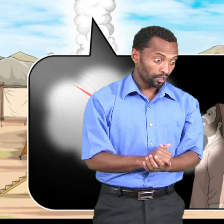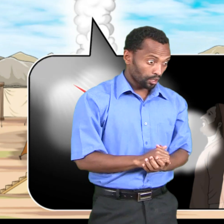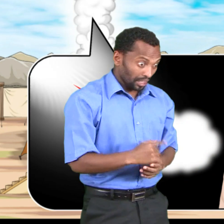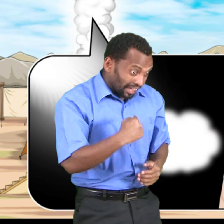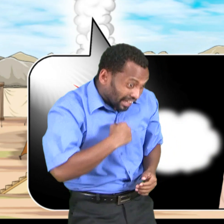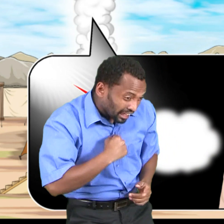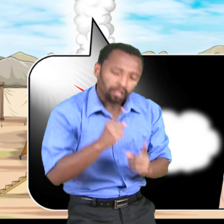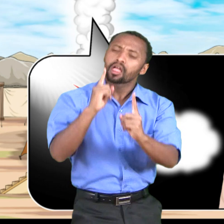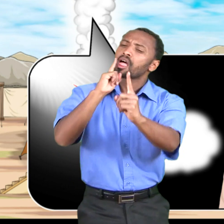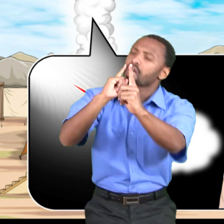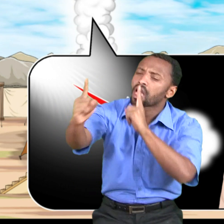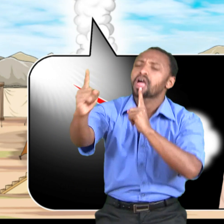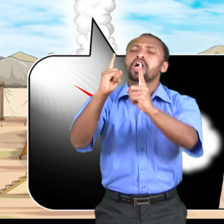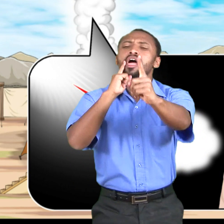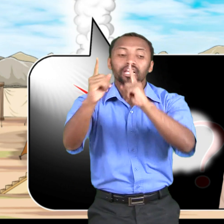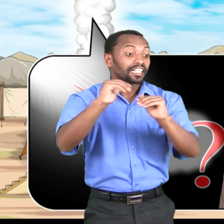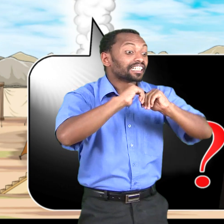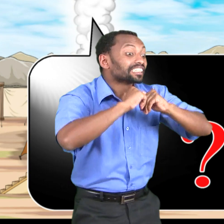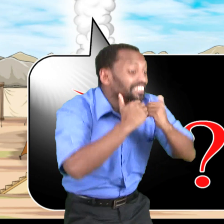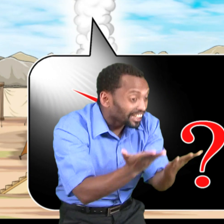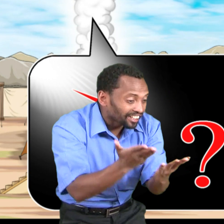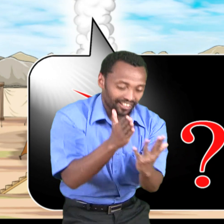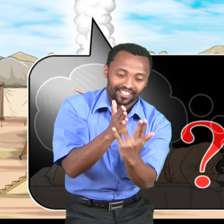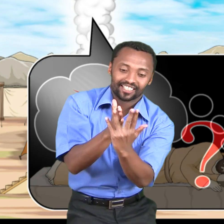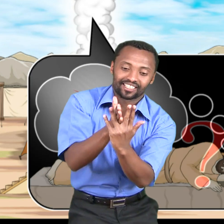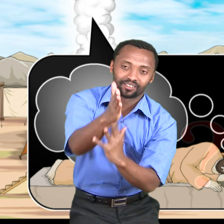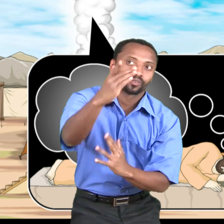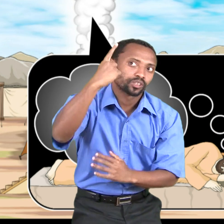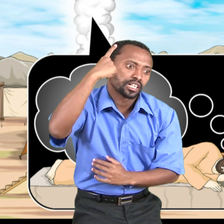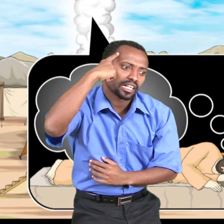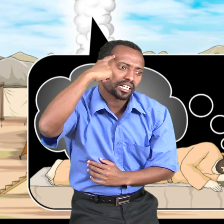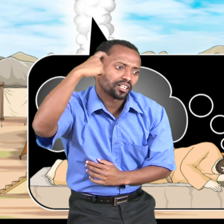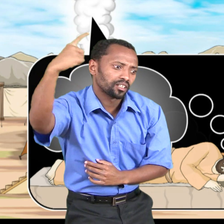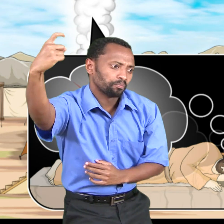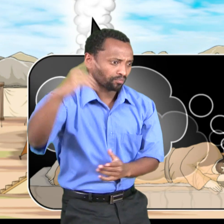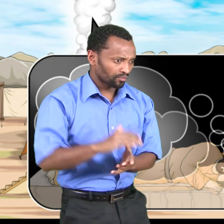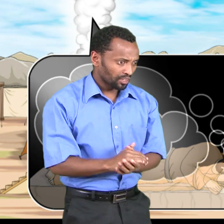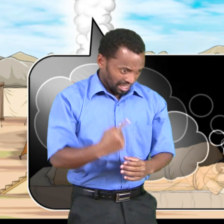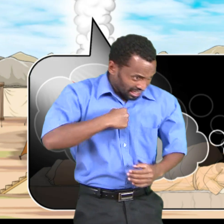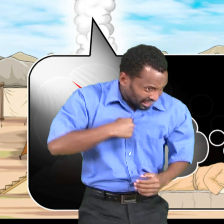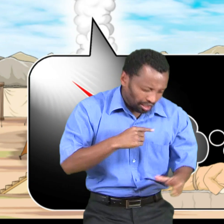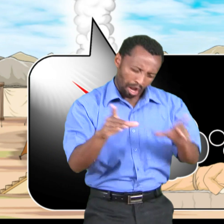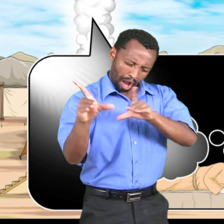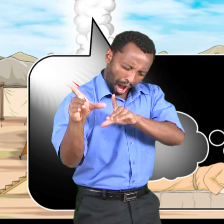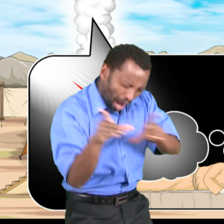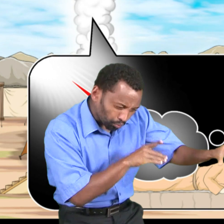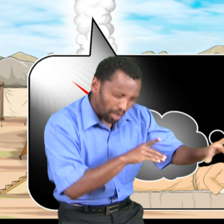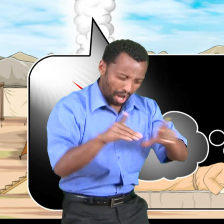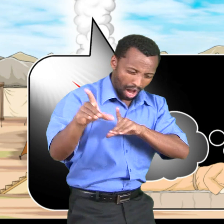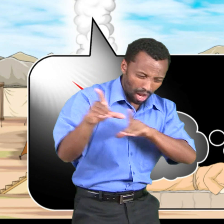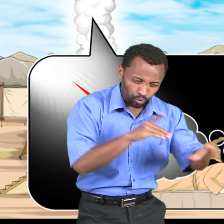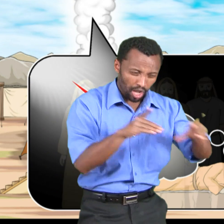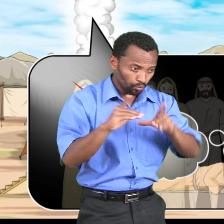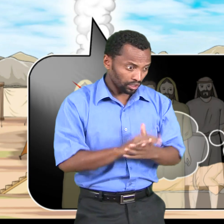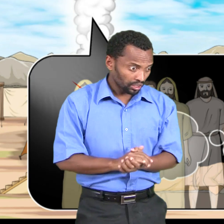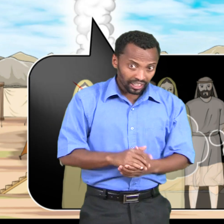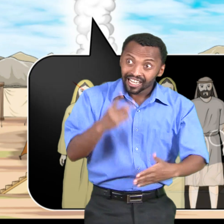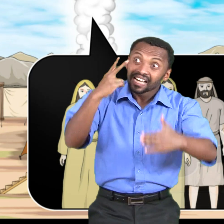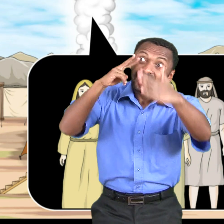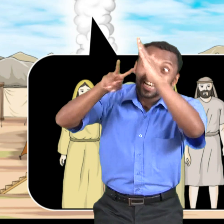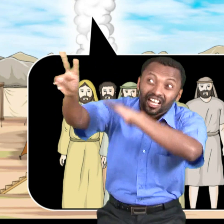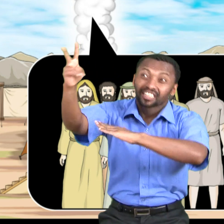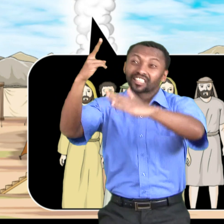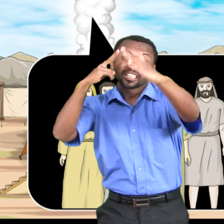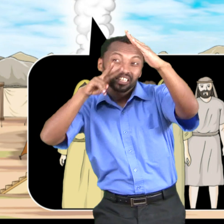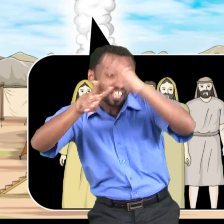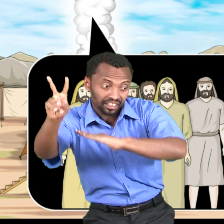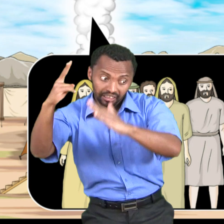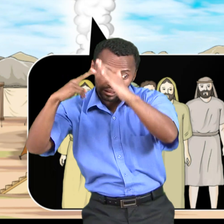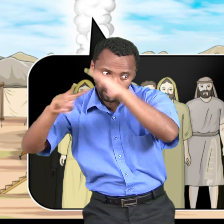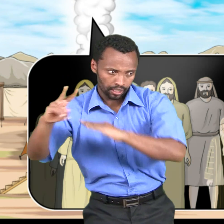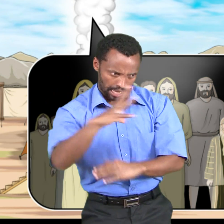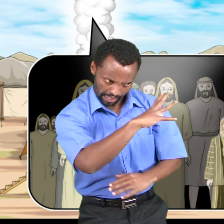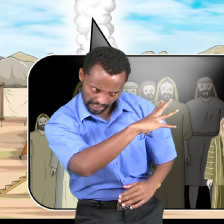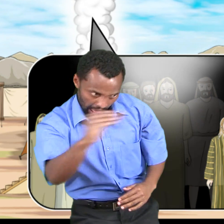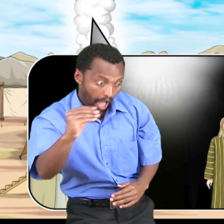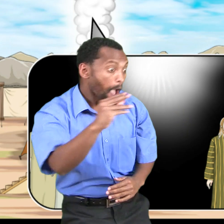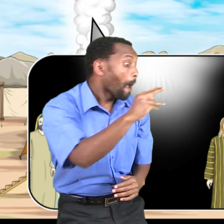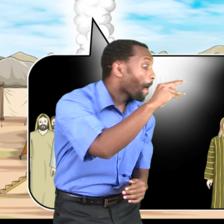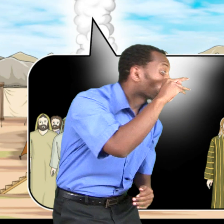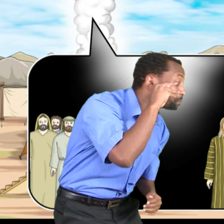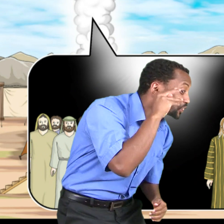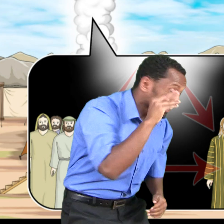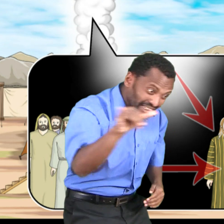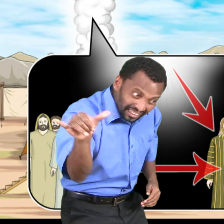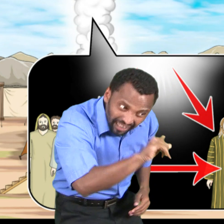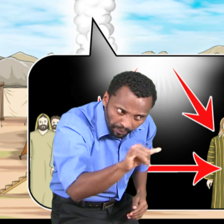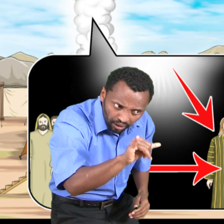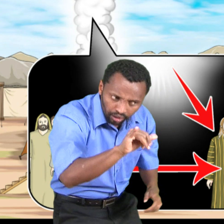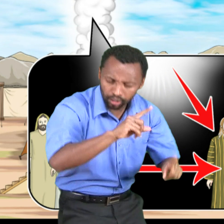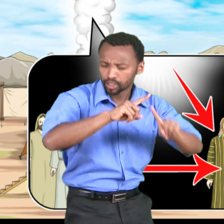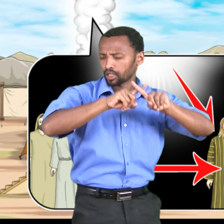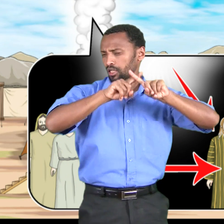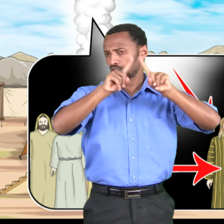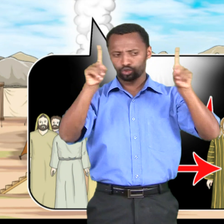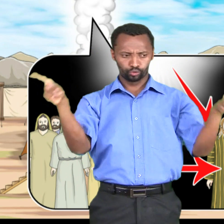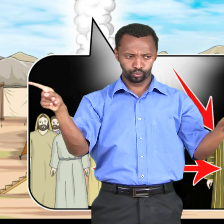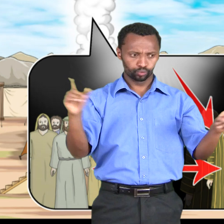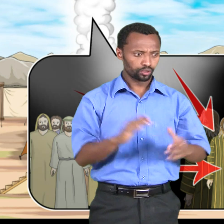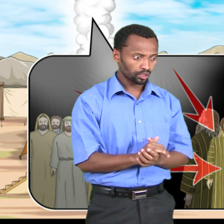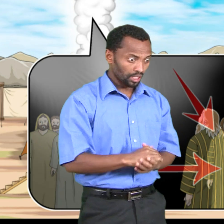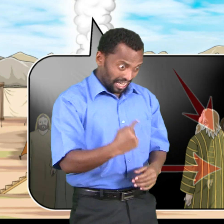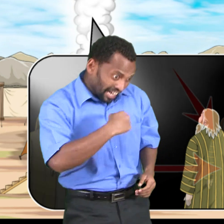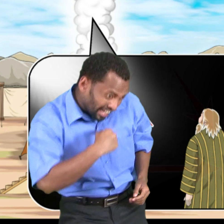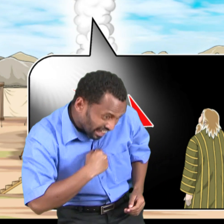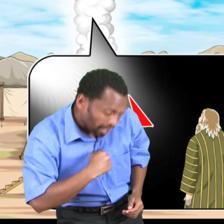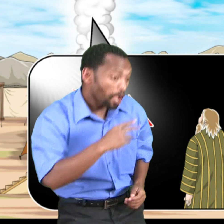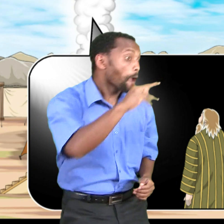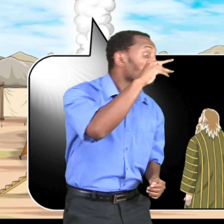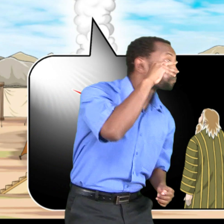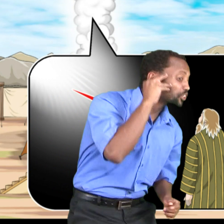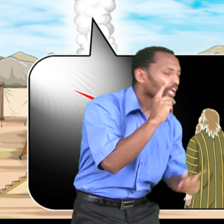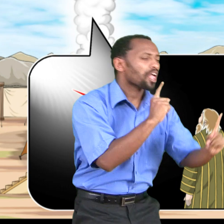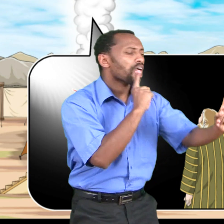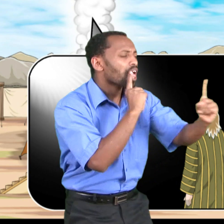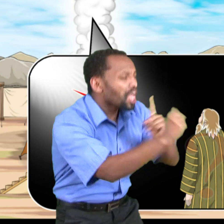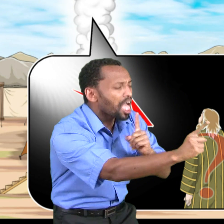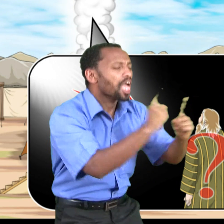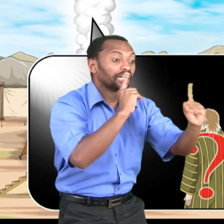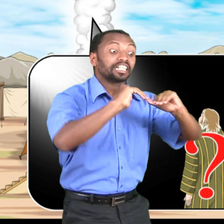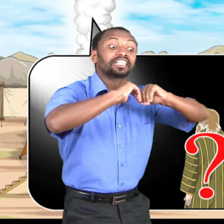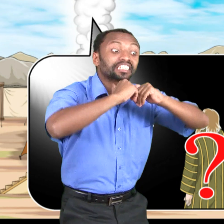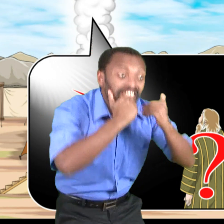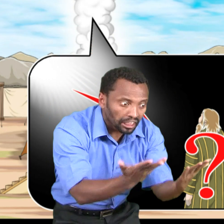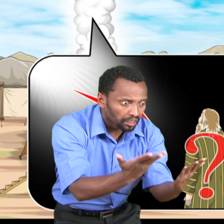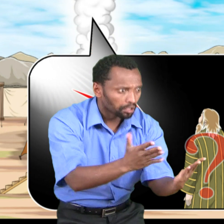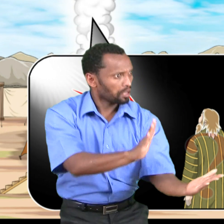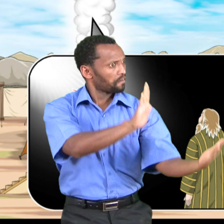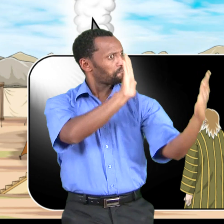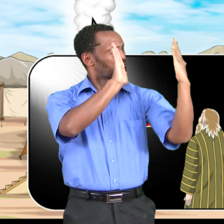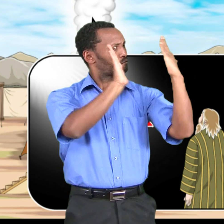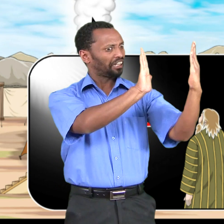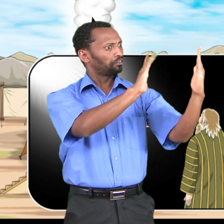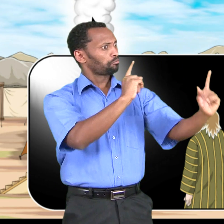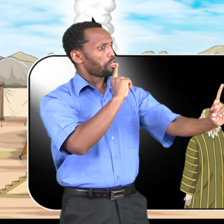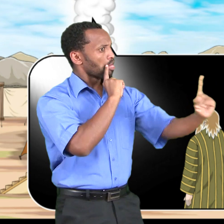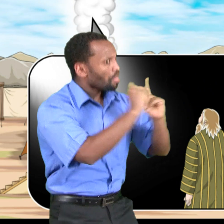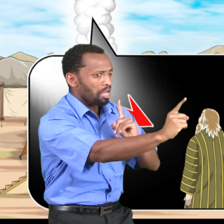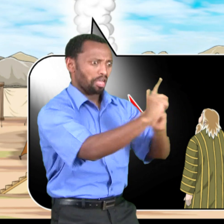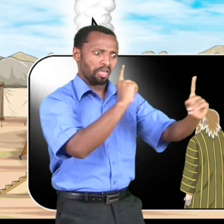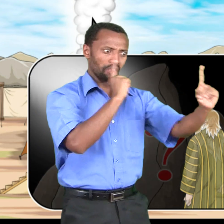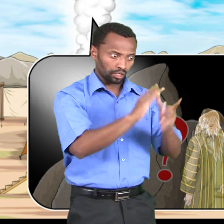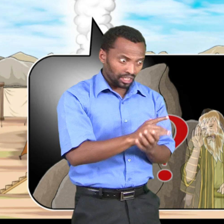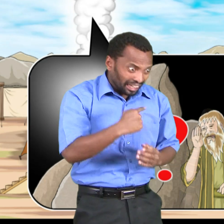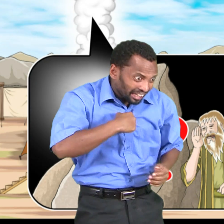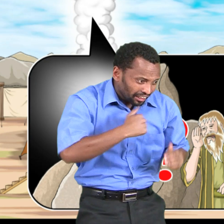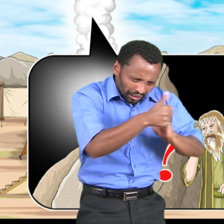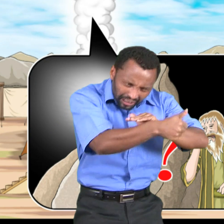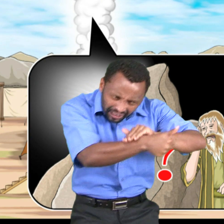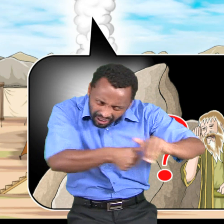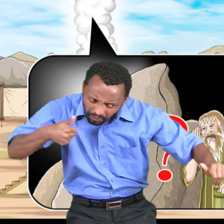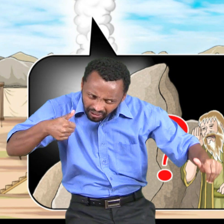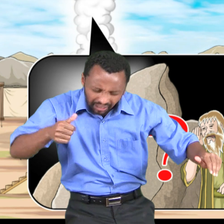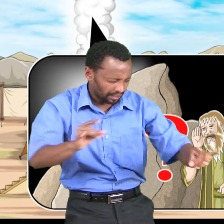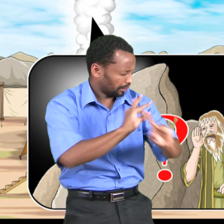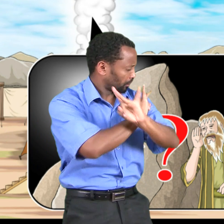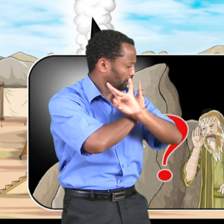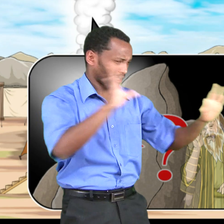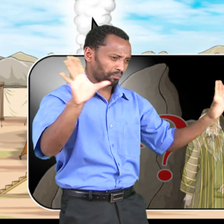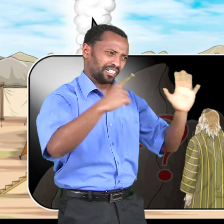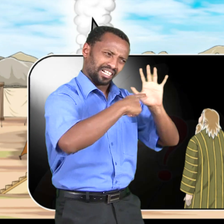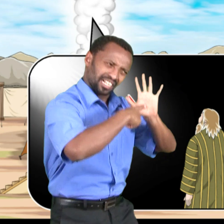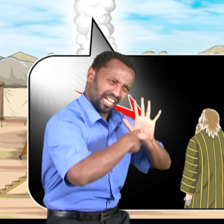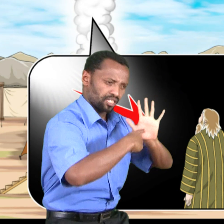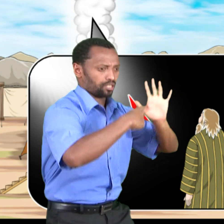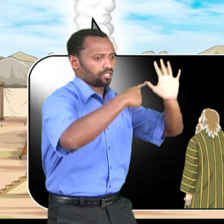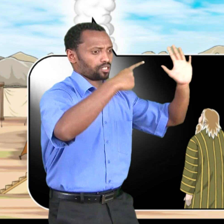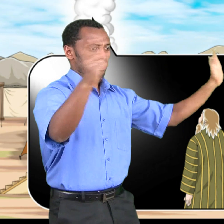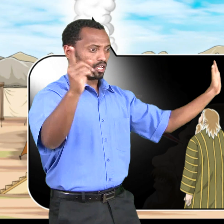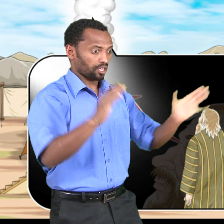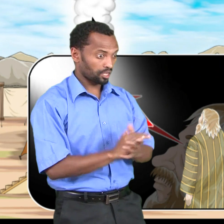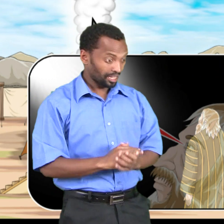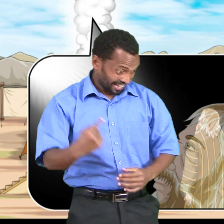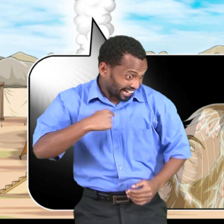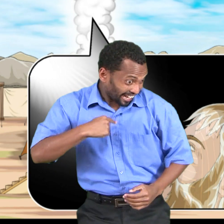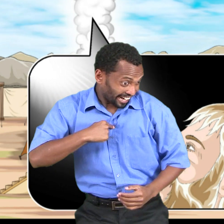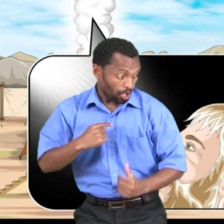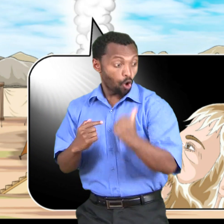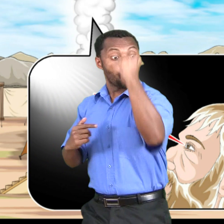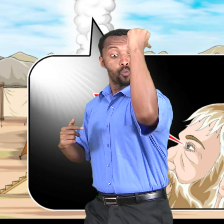I will speak to him in a dream. But this is not so with My servant Moses; he is faithful in all My house.